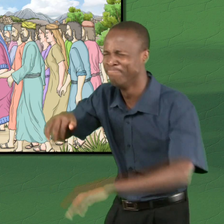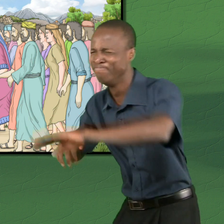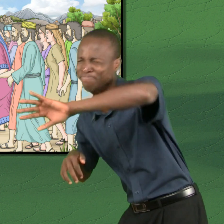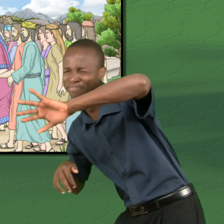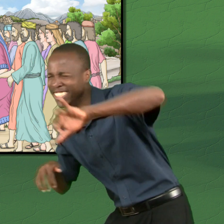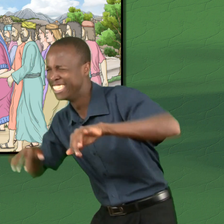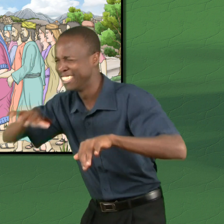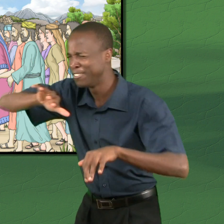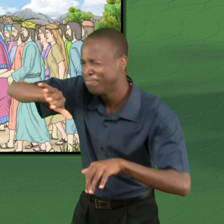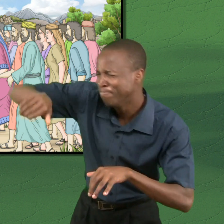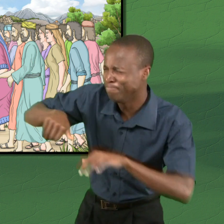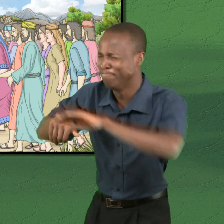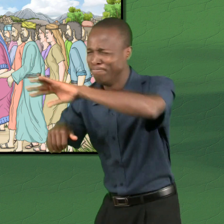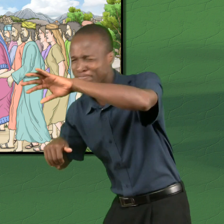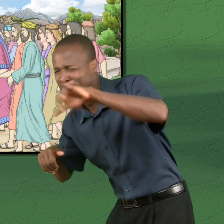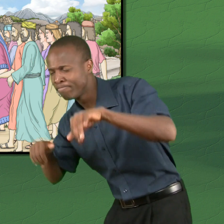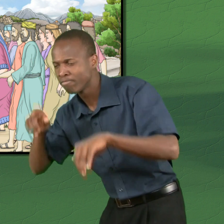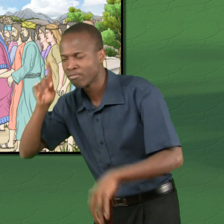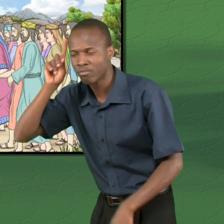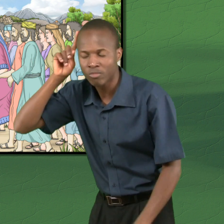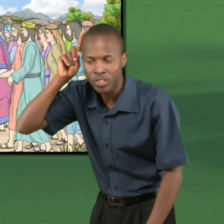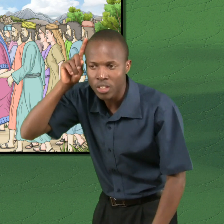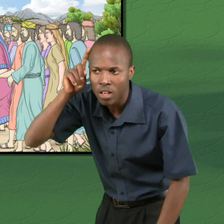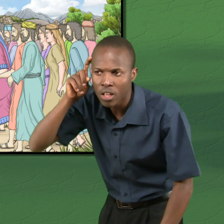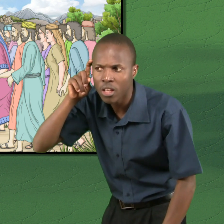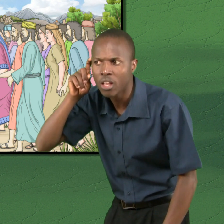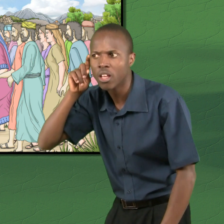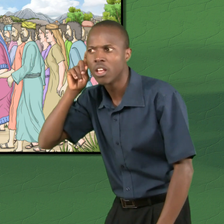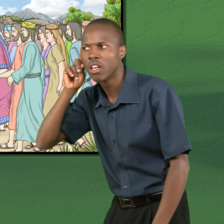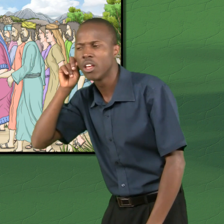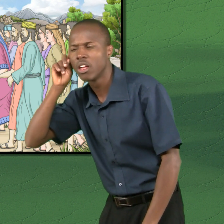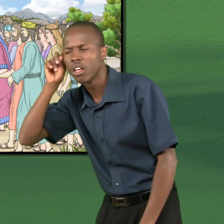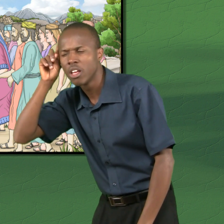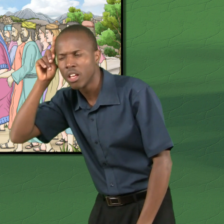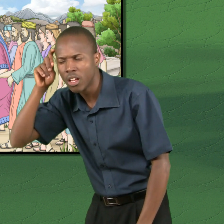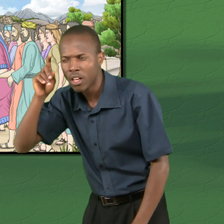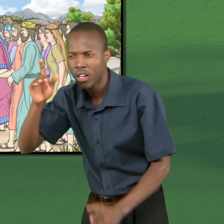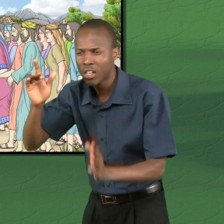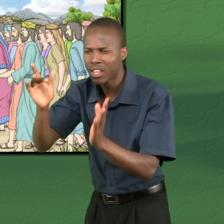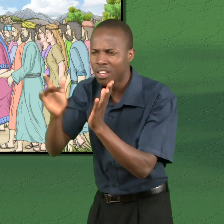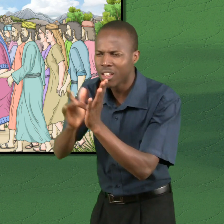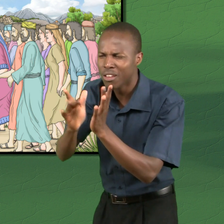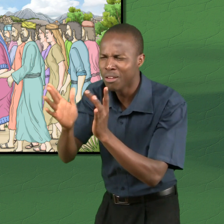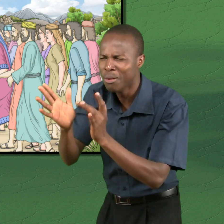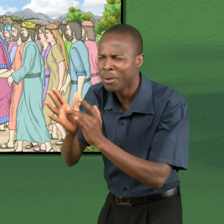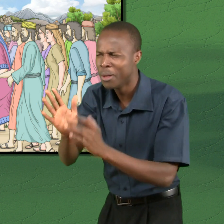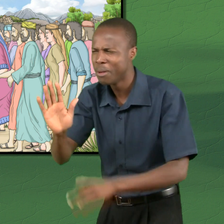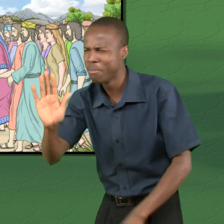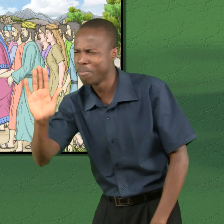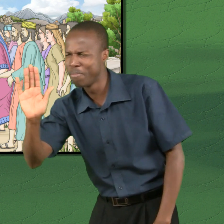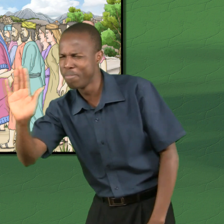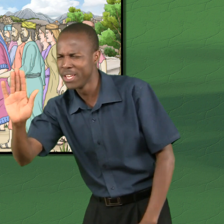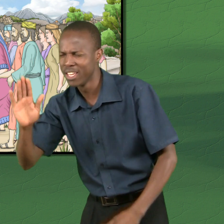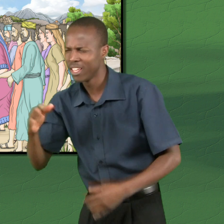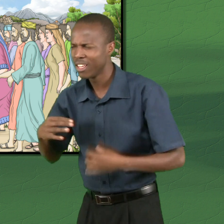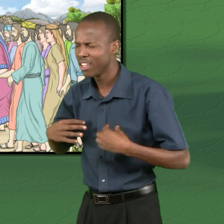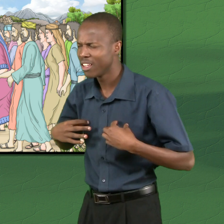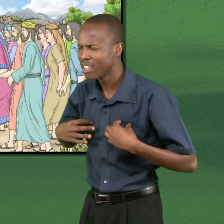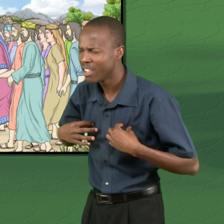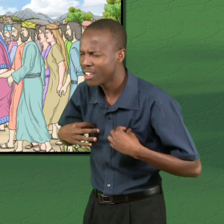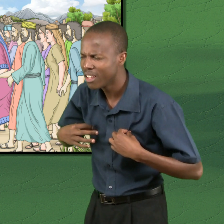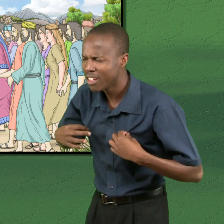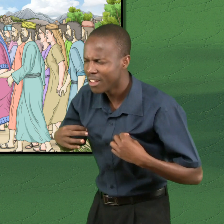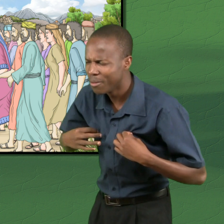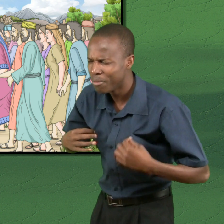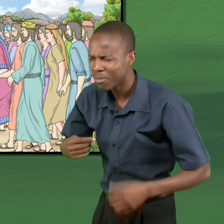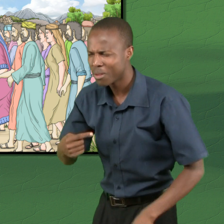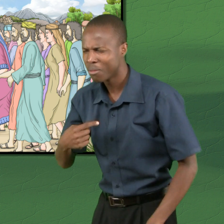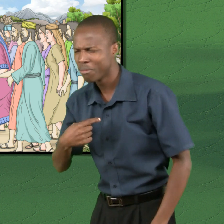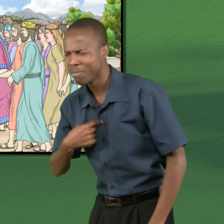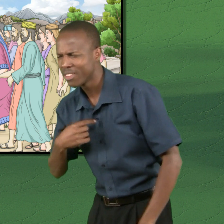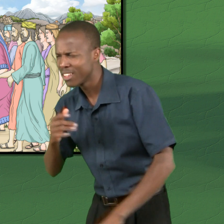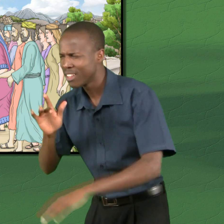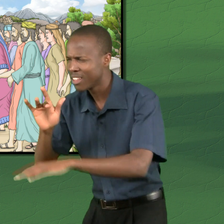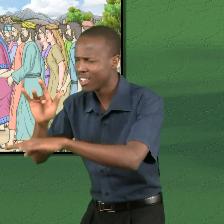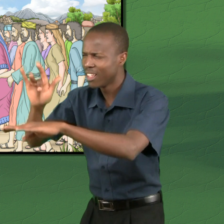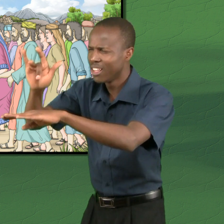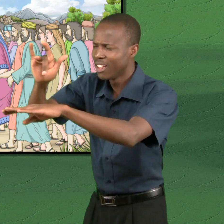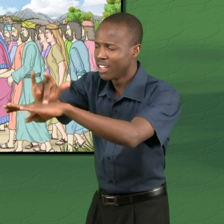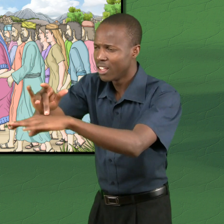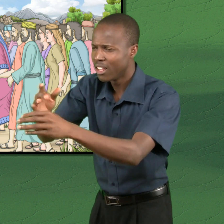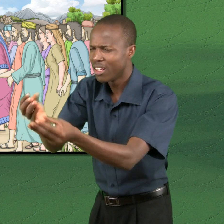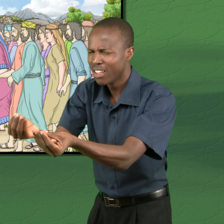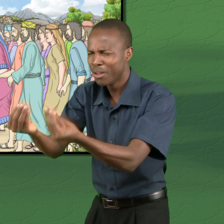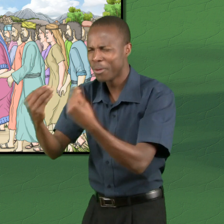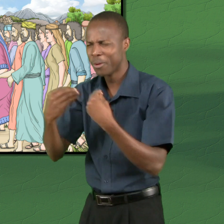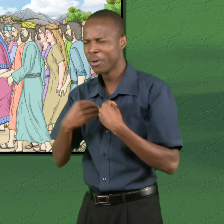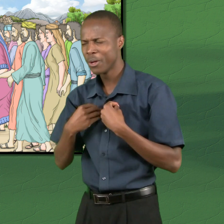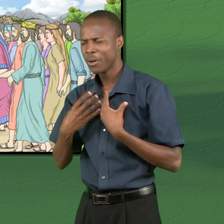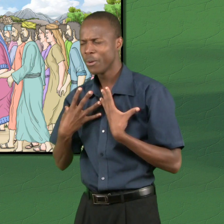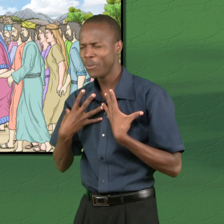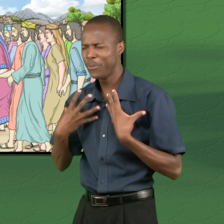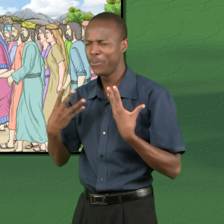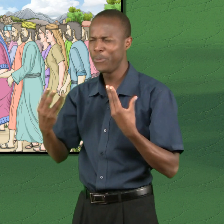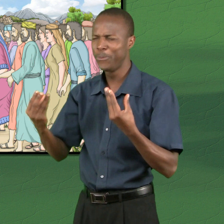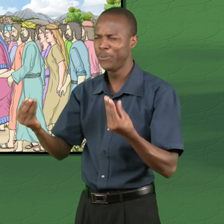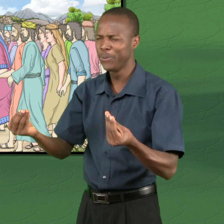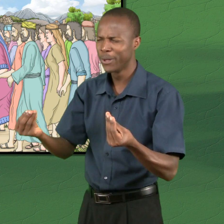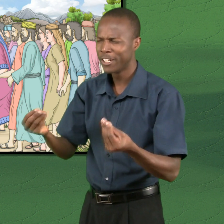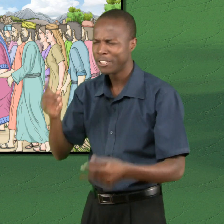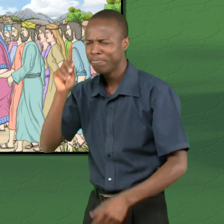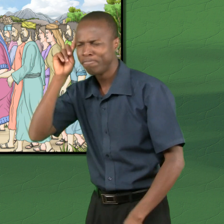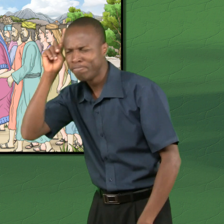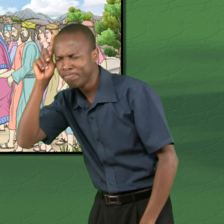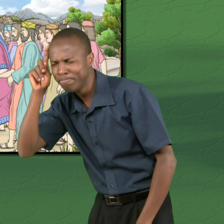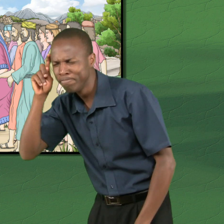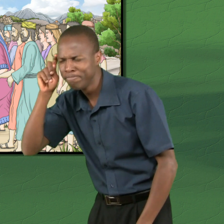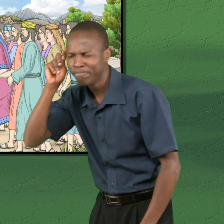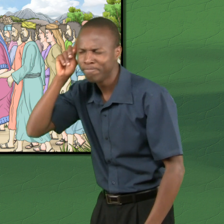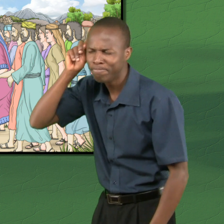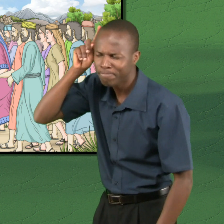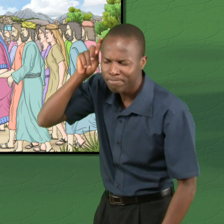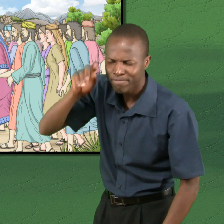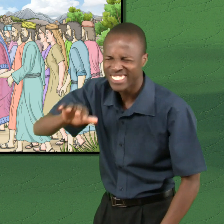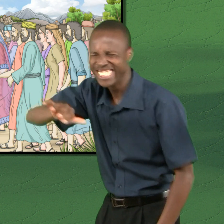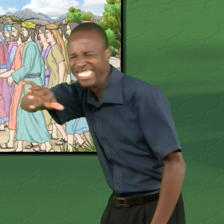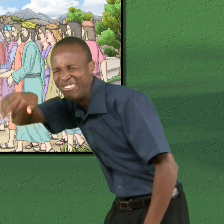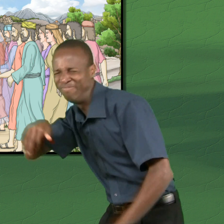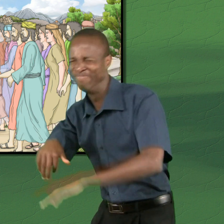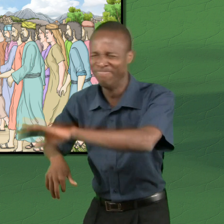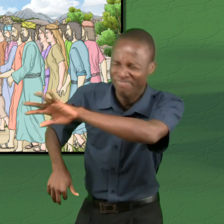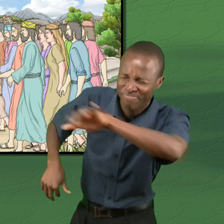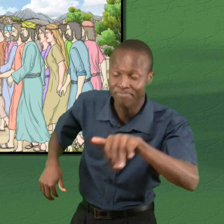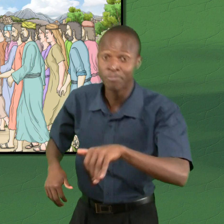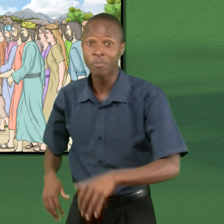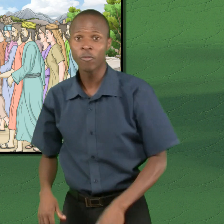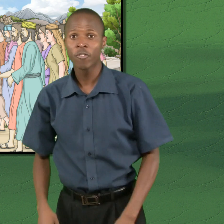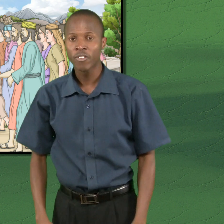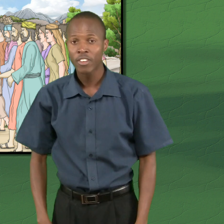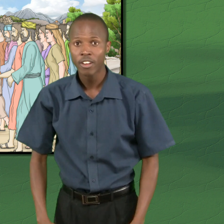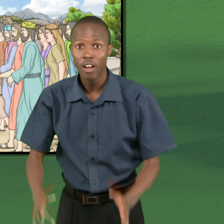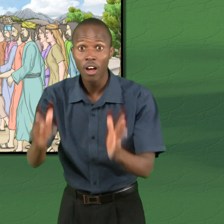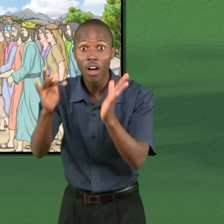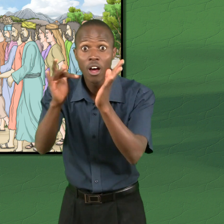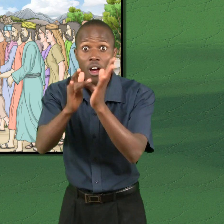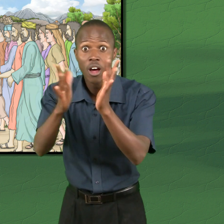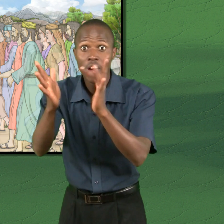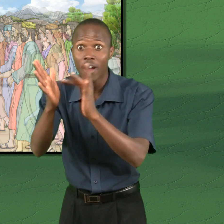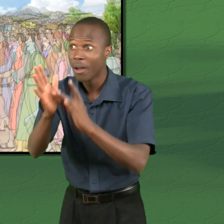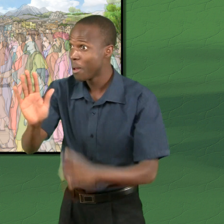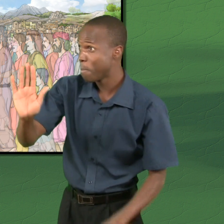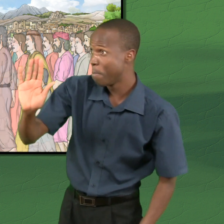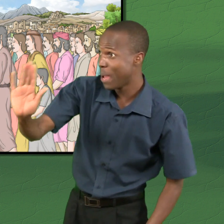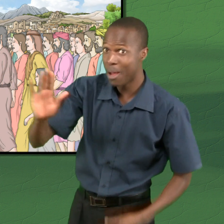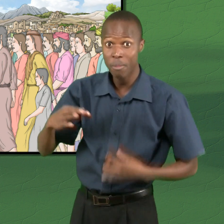For she kept saying, “If only I touch His garments, I will be healed.”